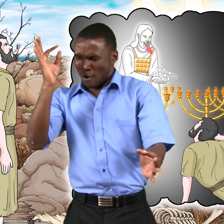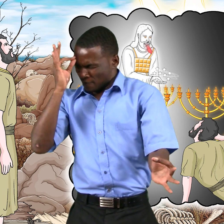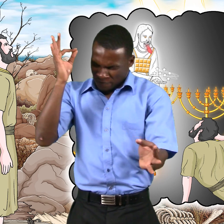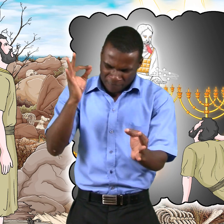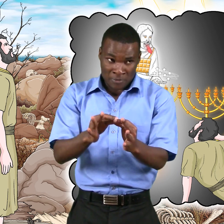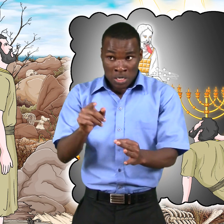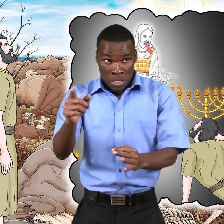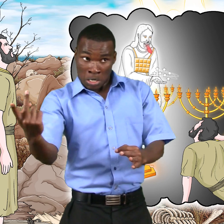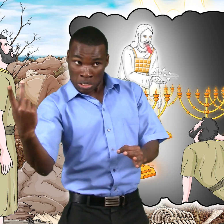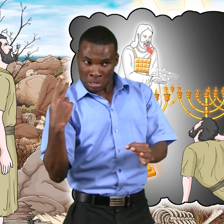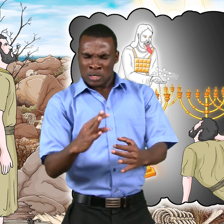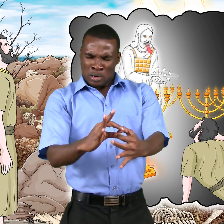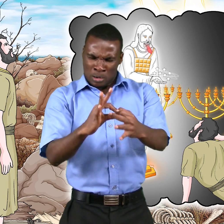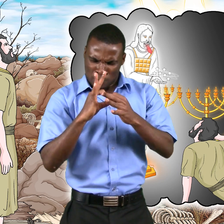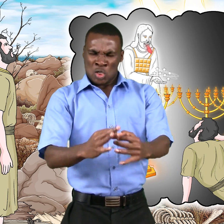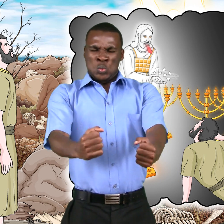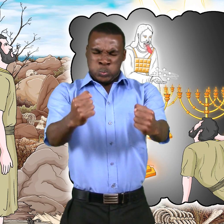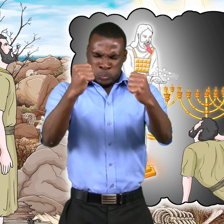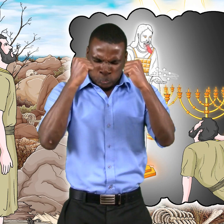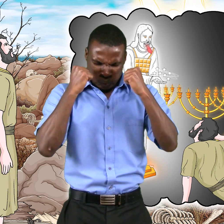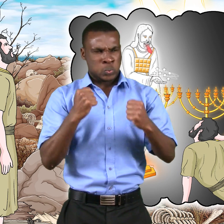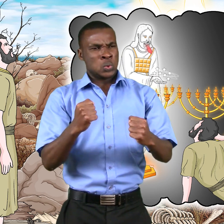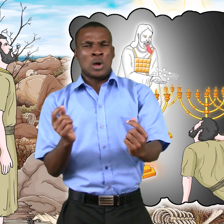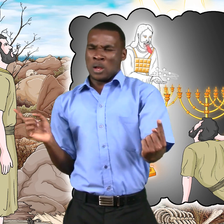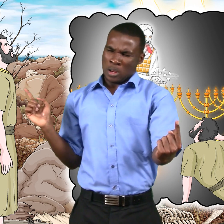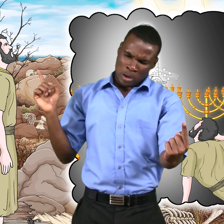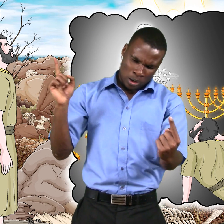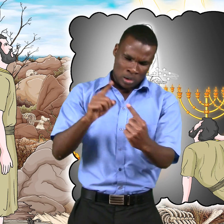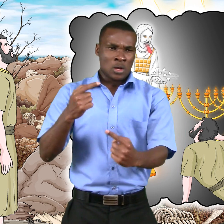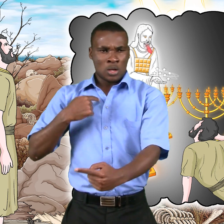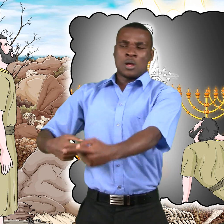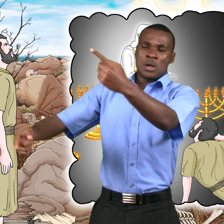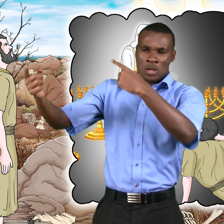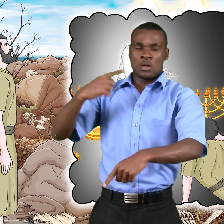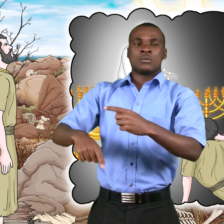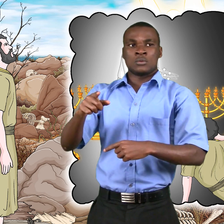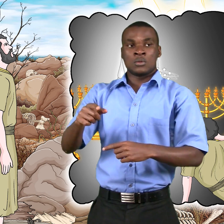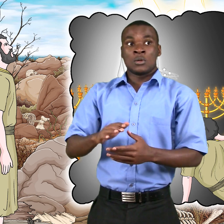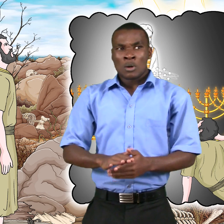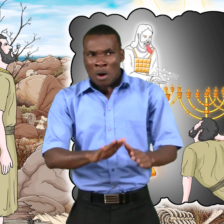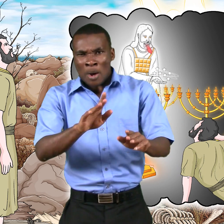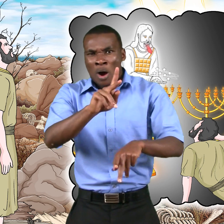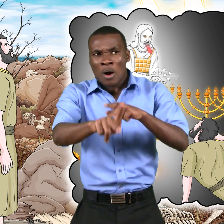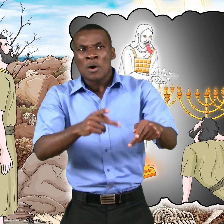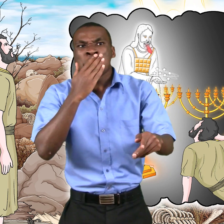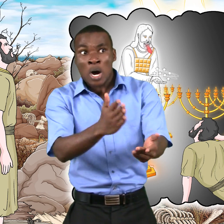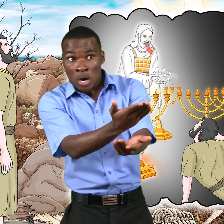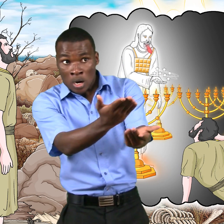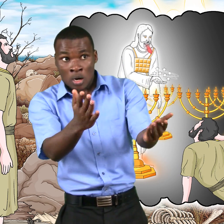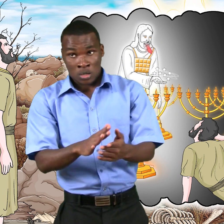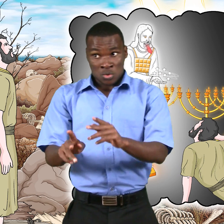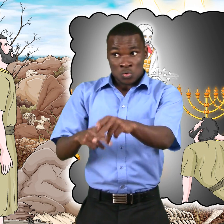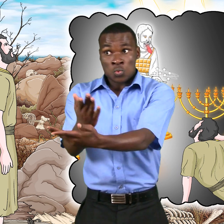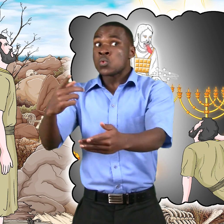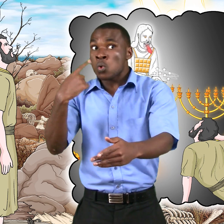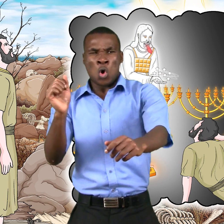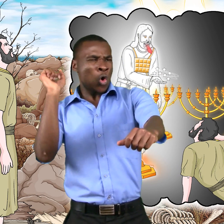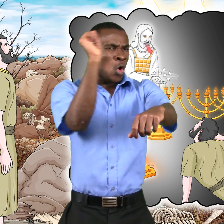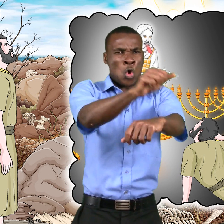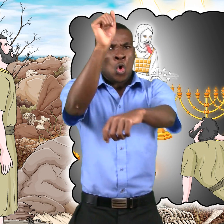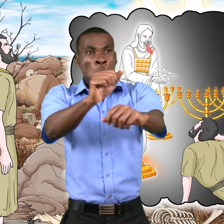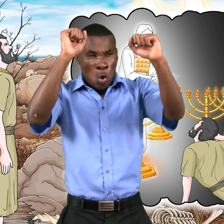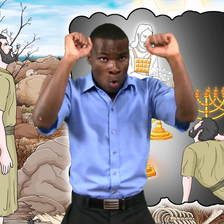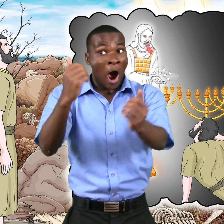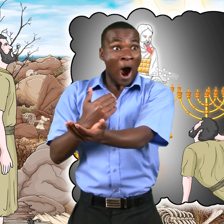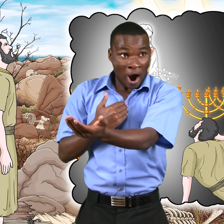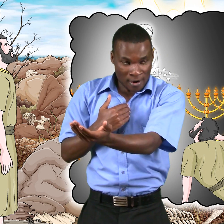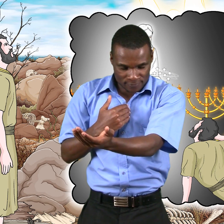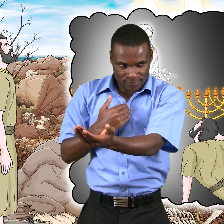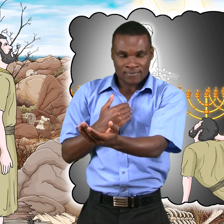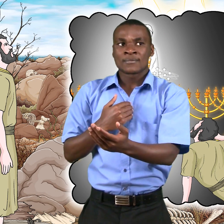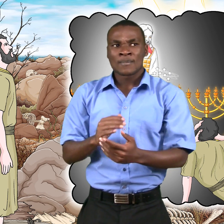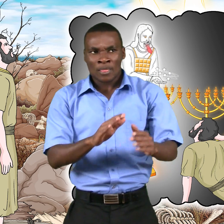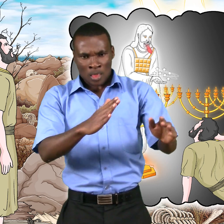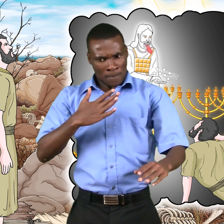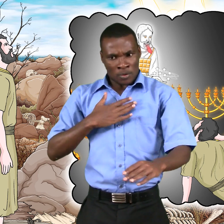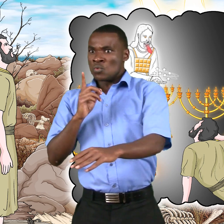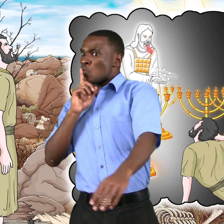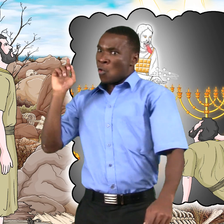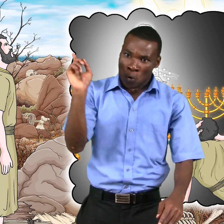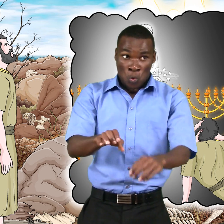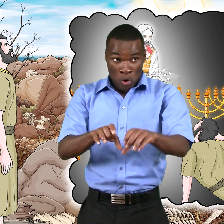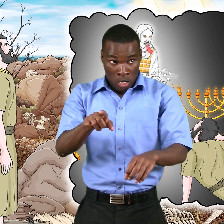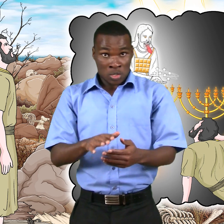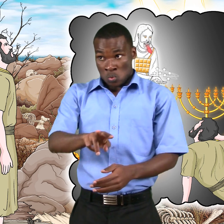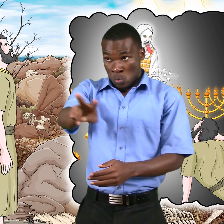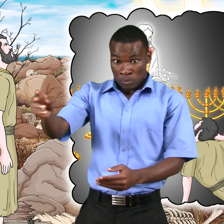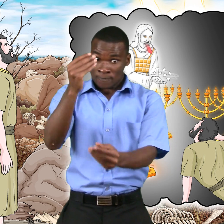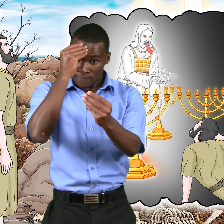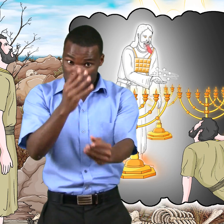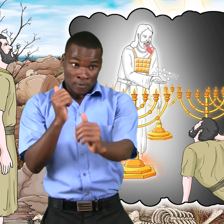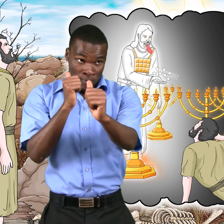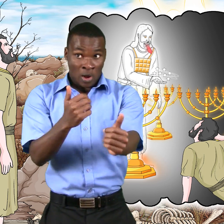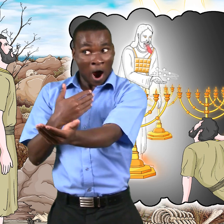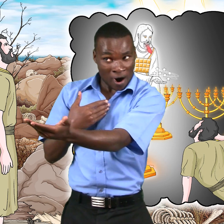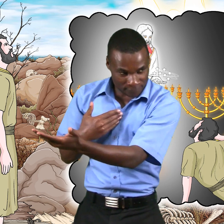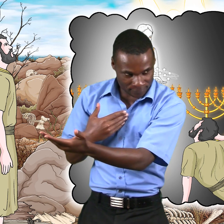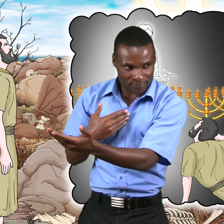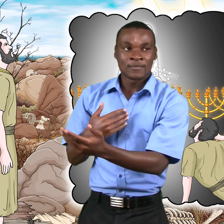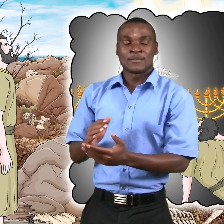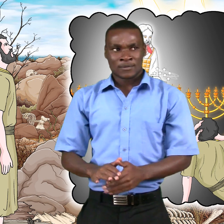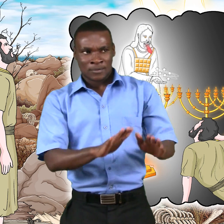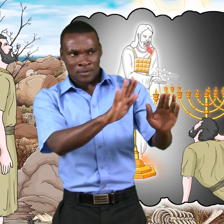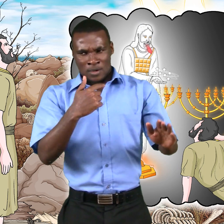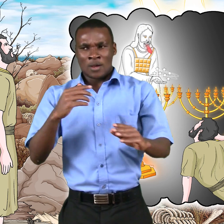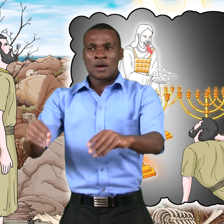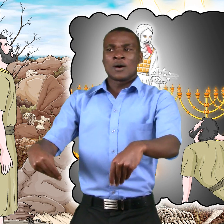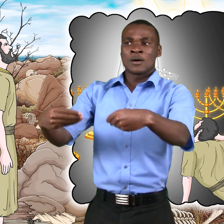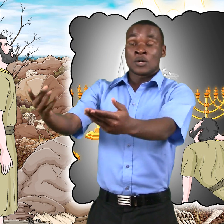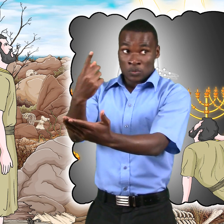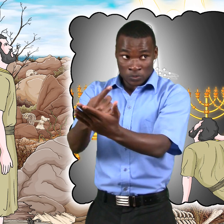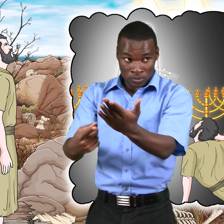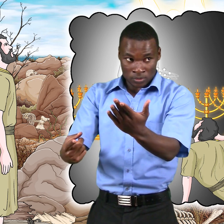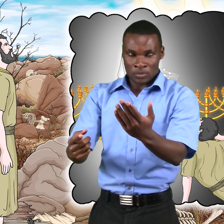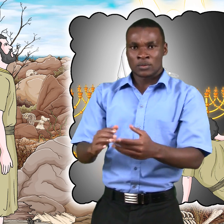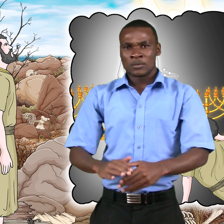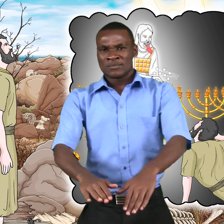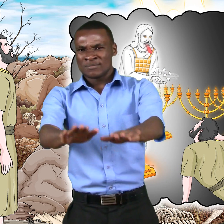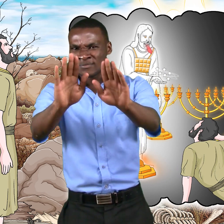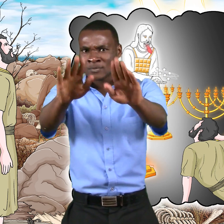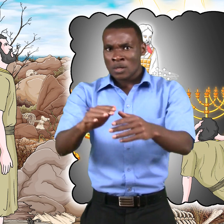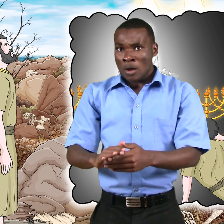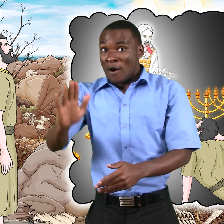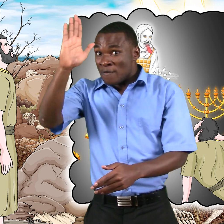Nevertheless, hold fast to what you have until I come.